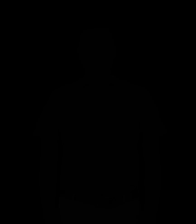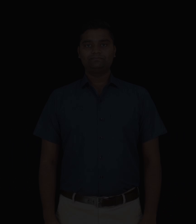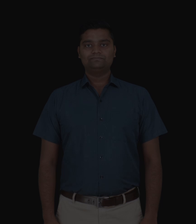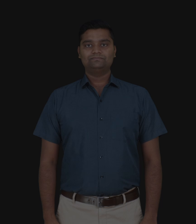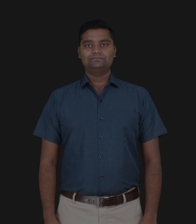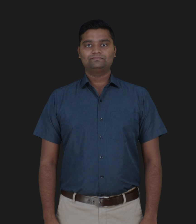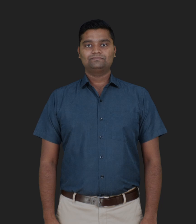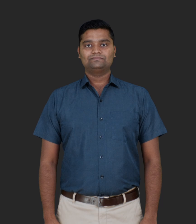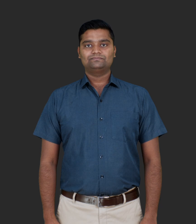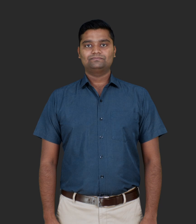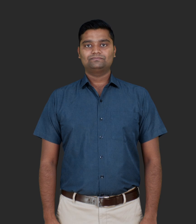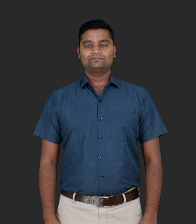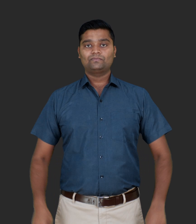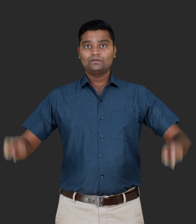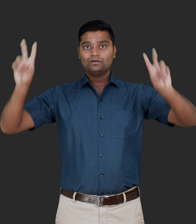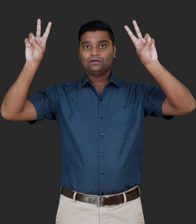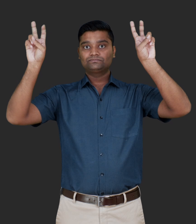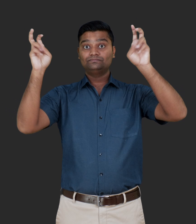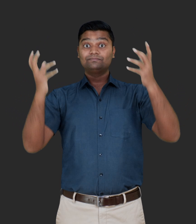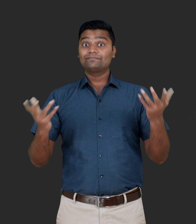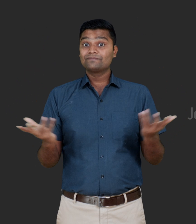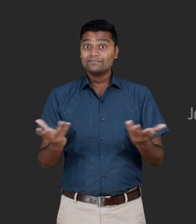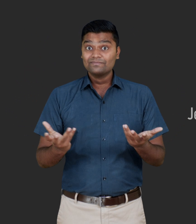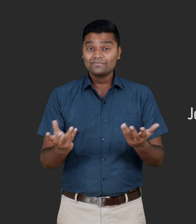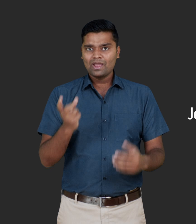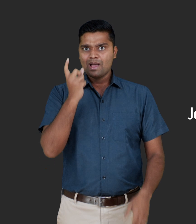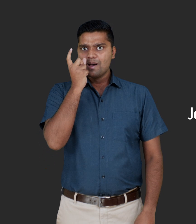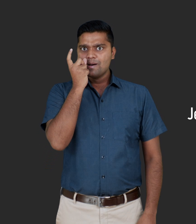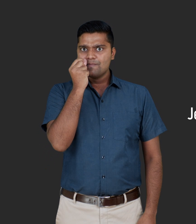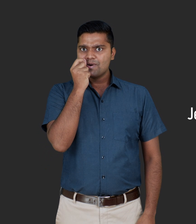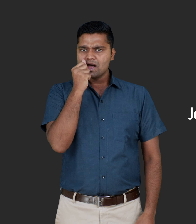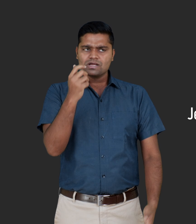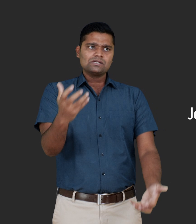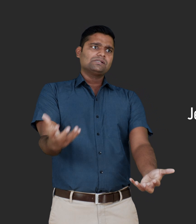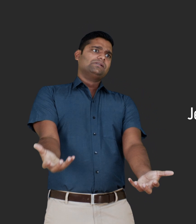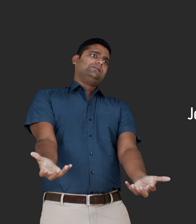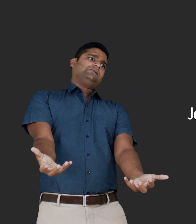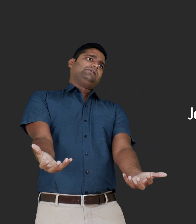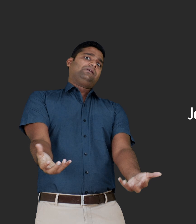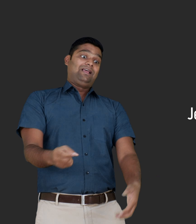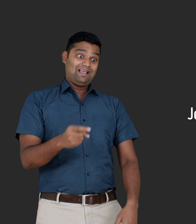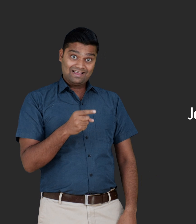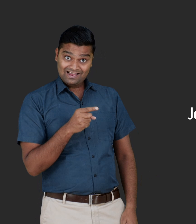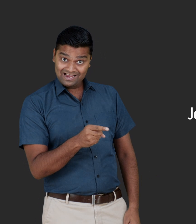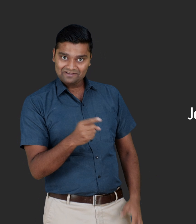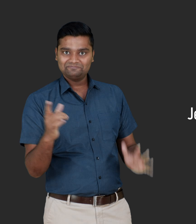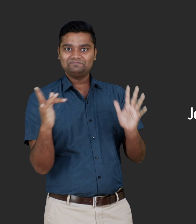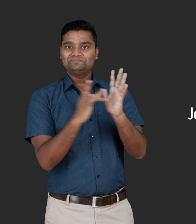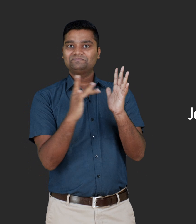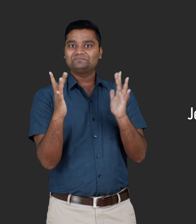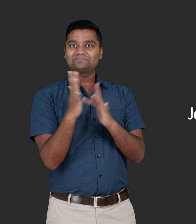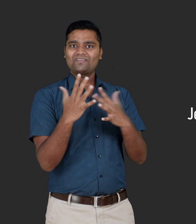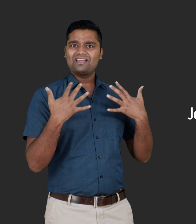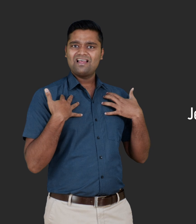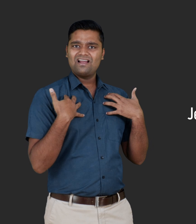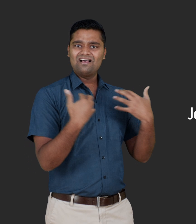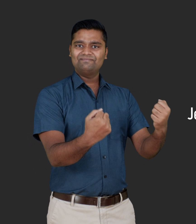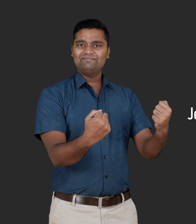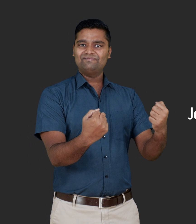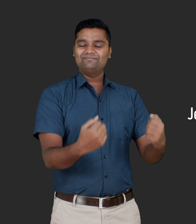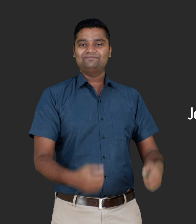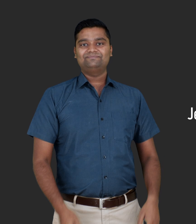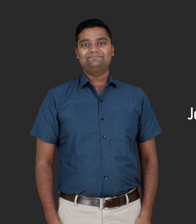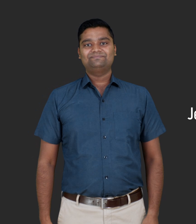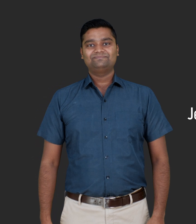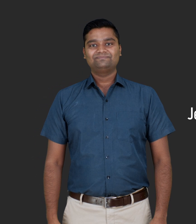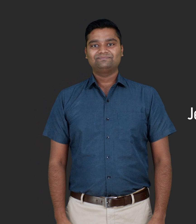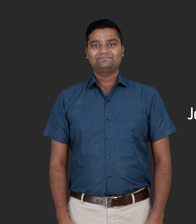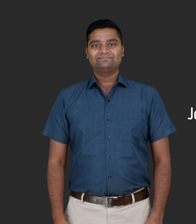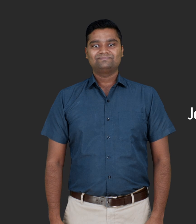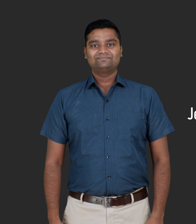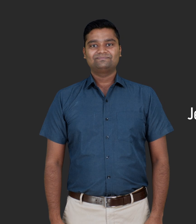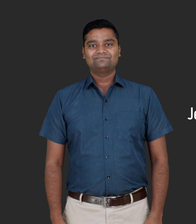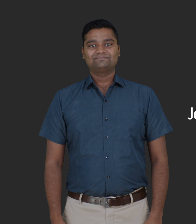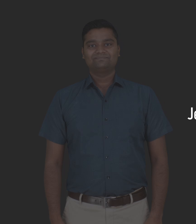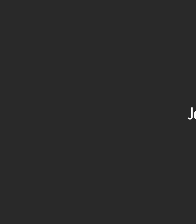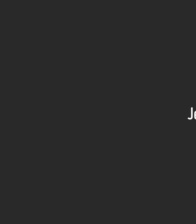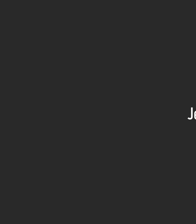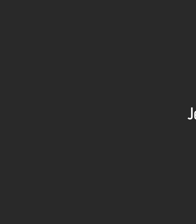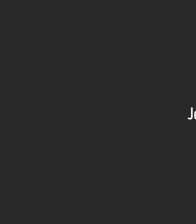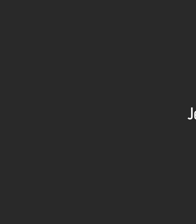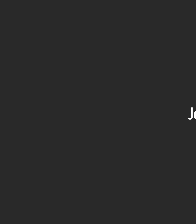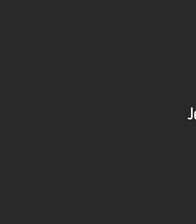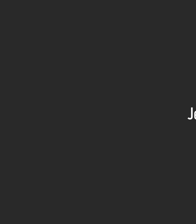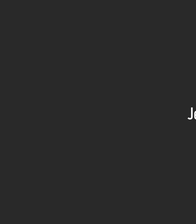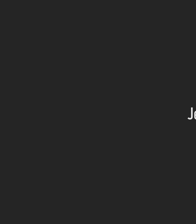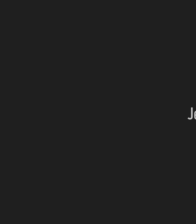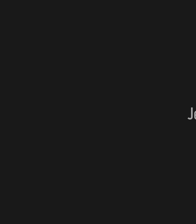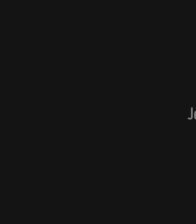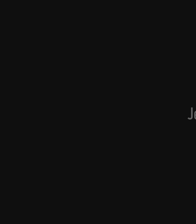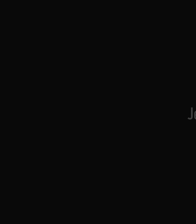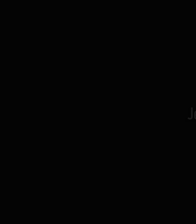Jesus heals a paralytic man